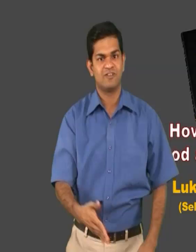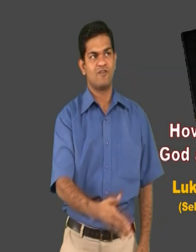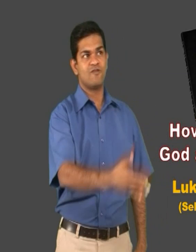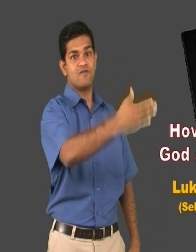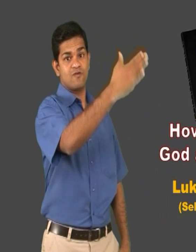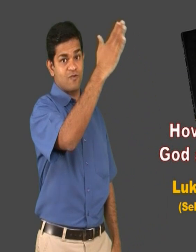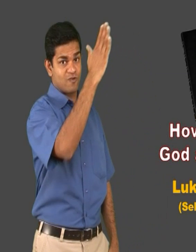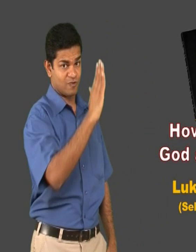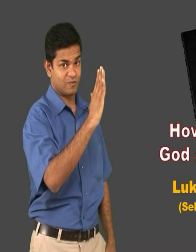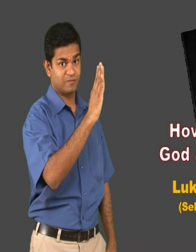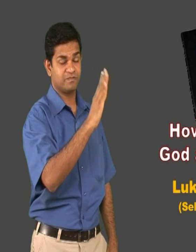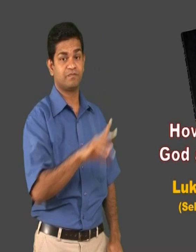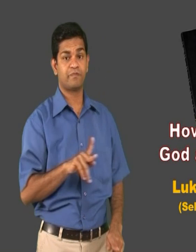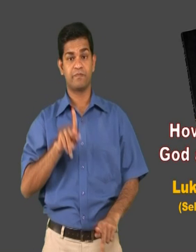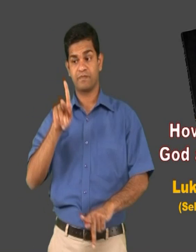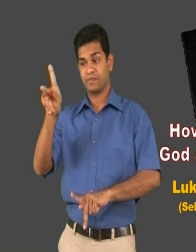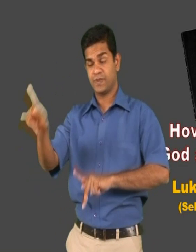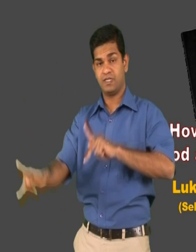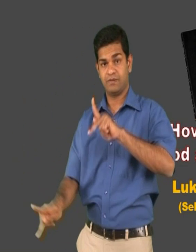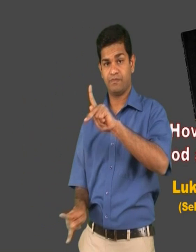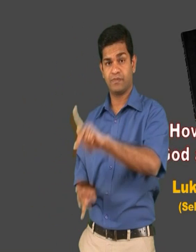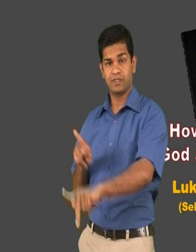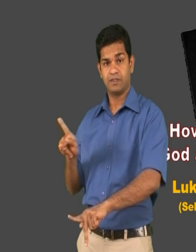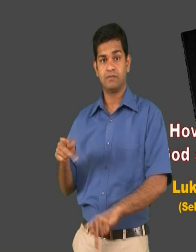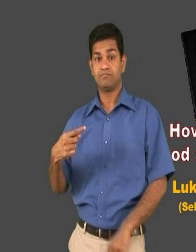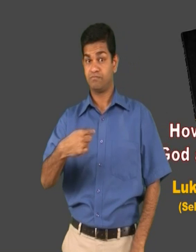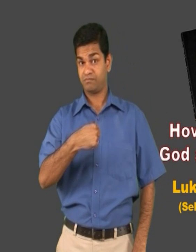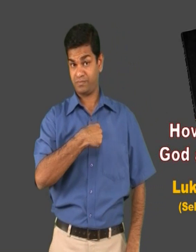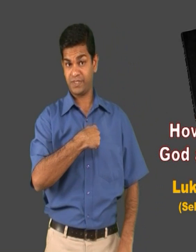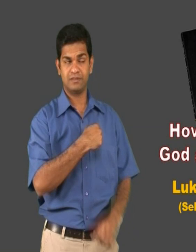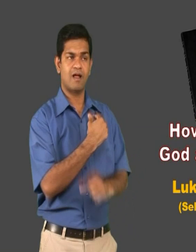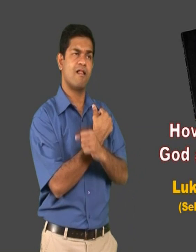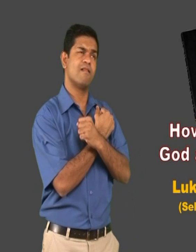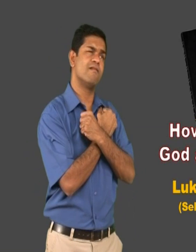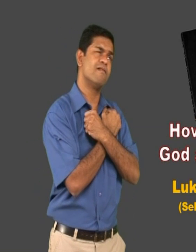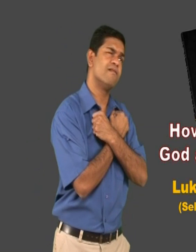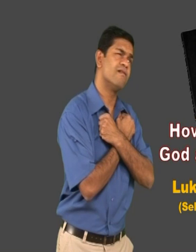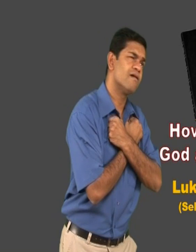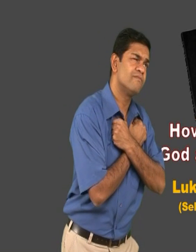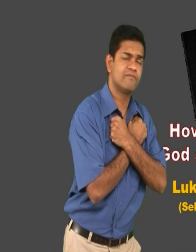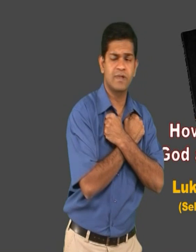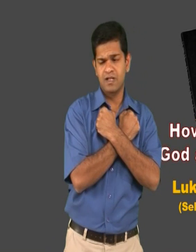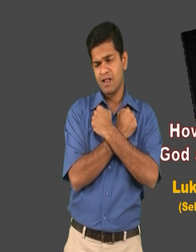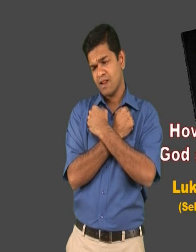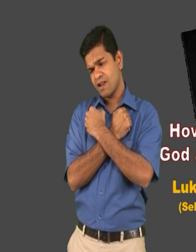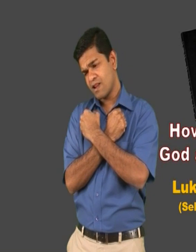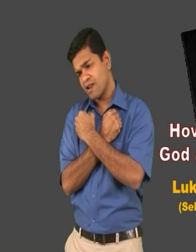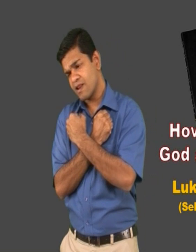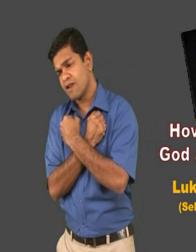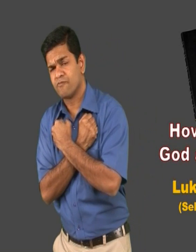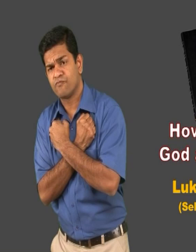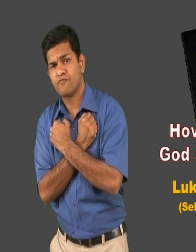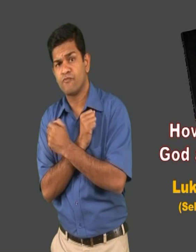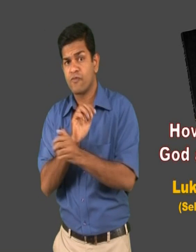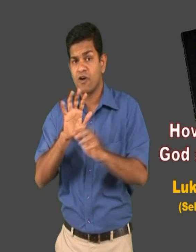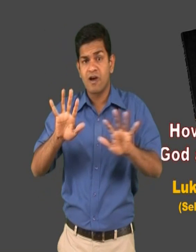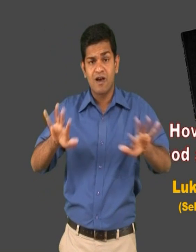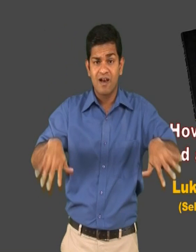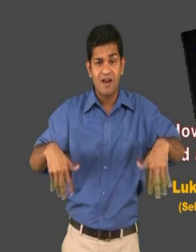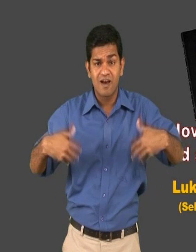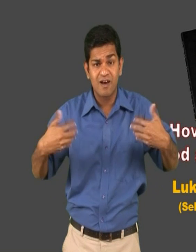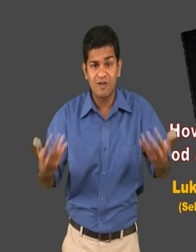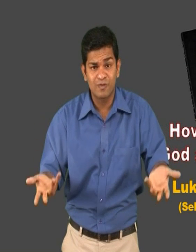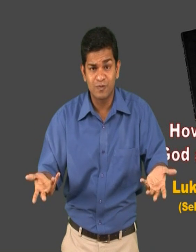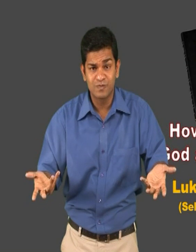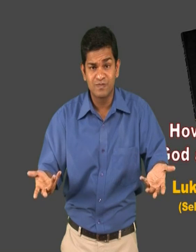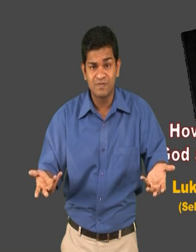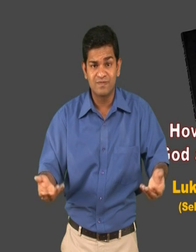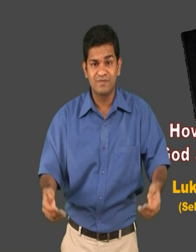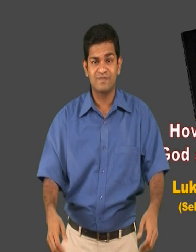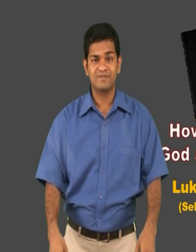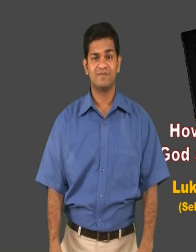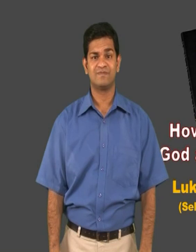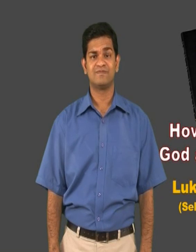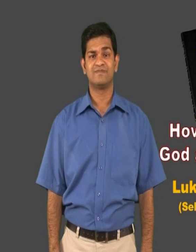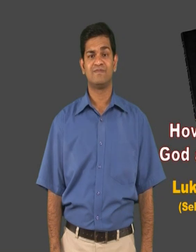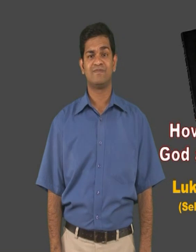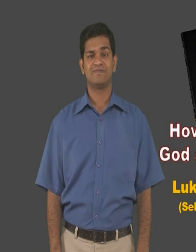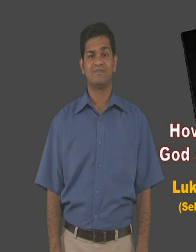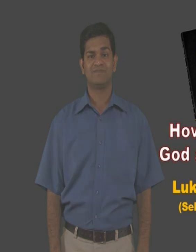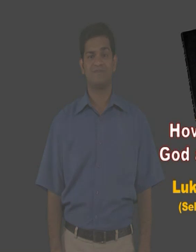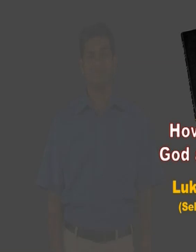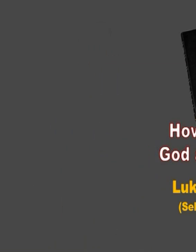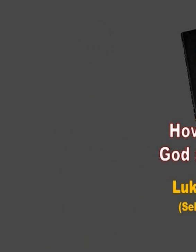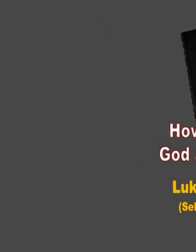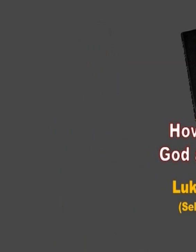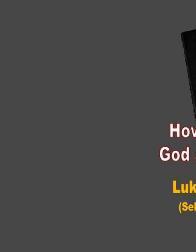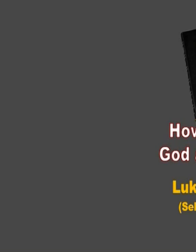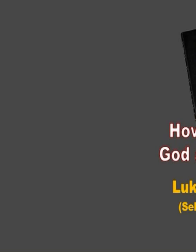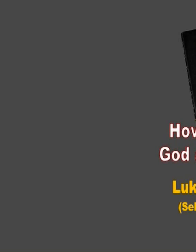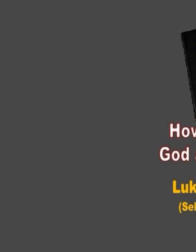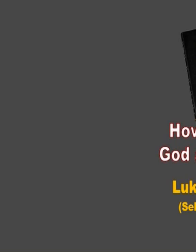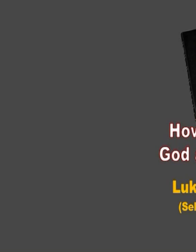How to love God and people